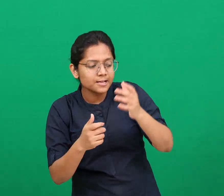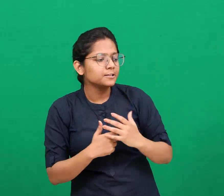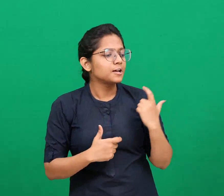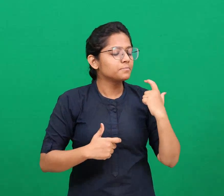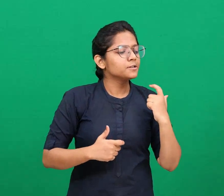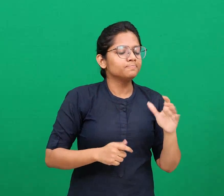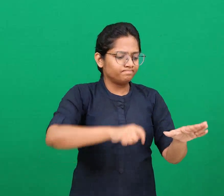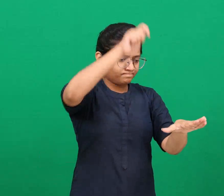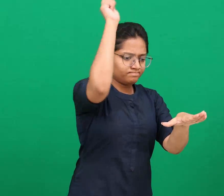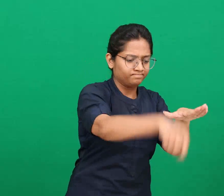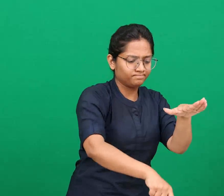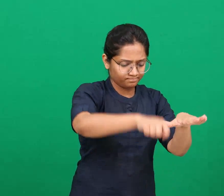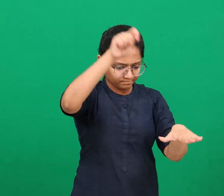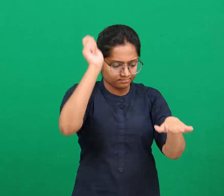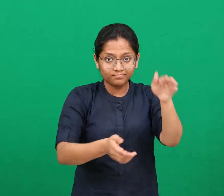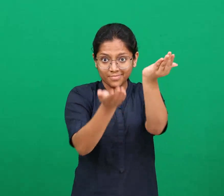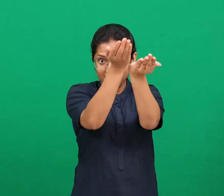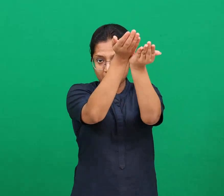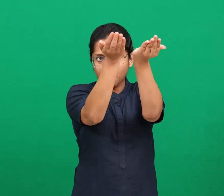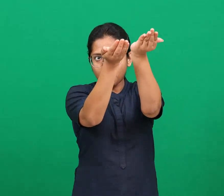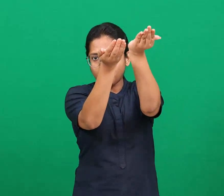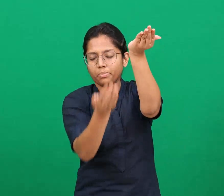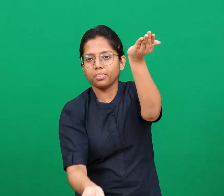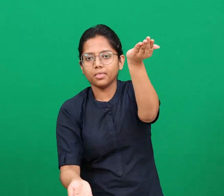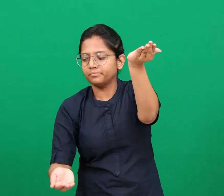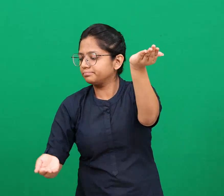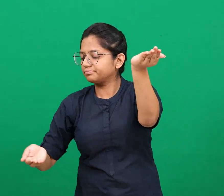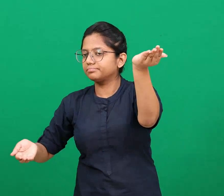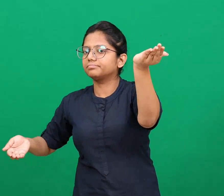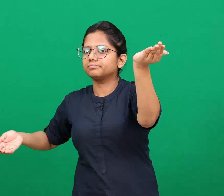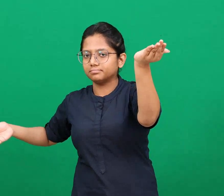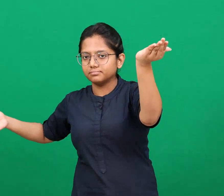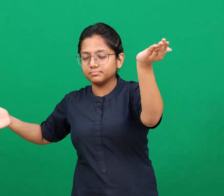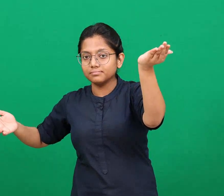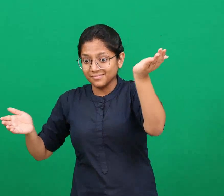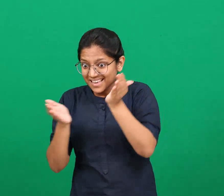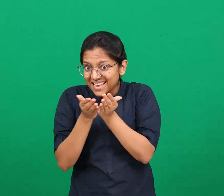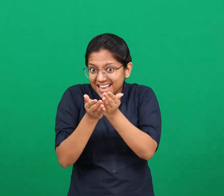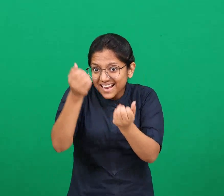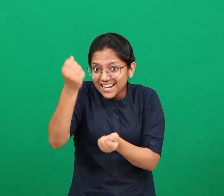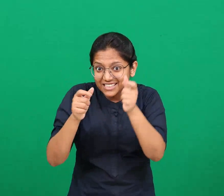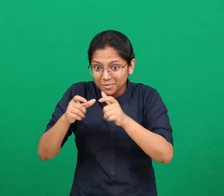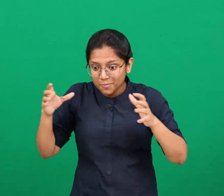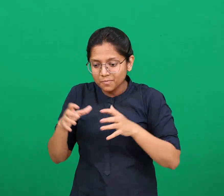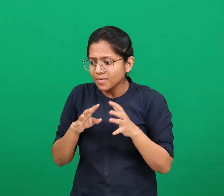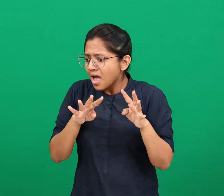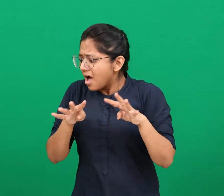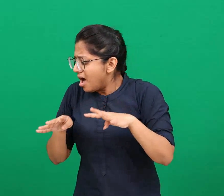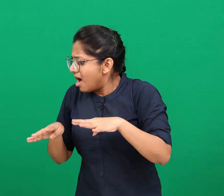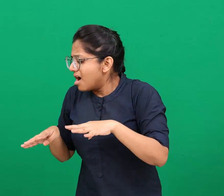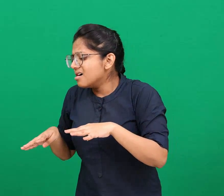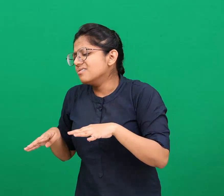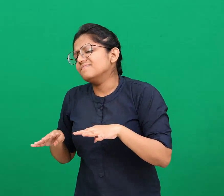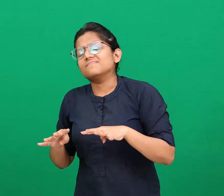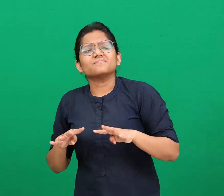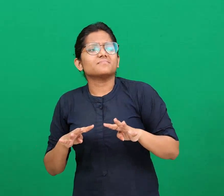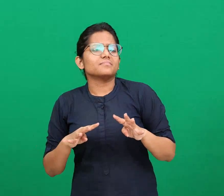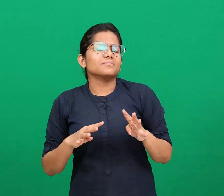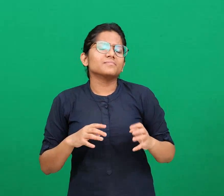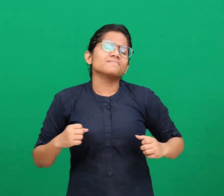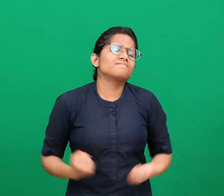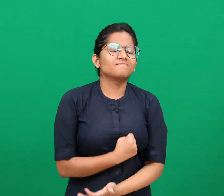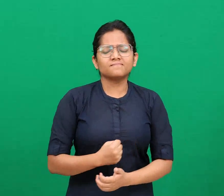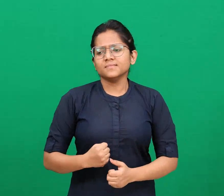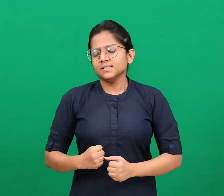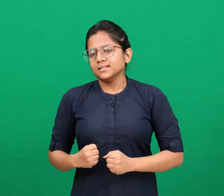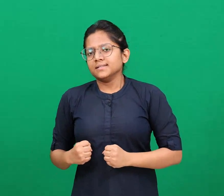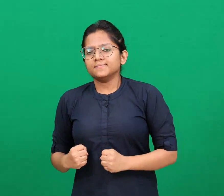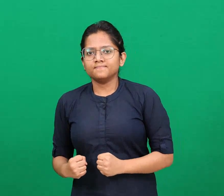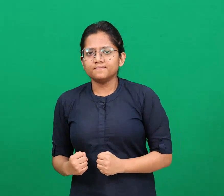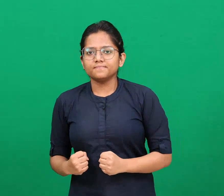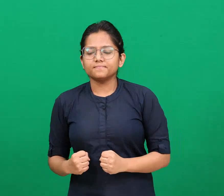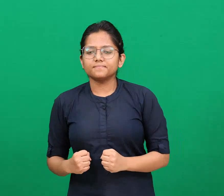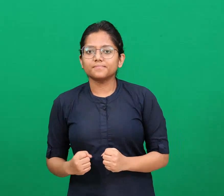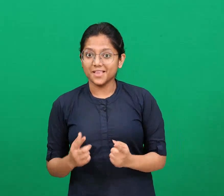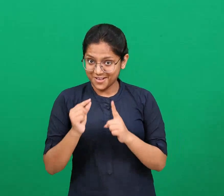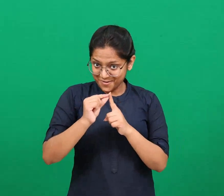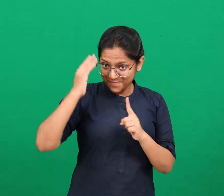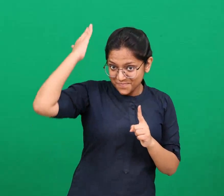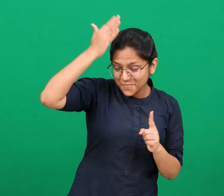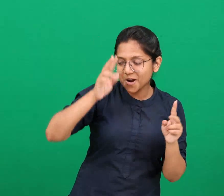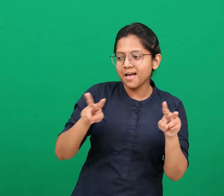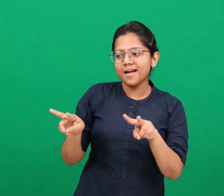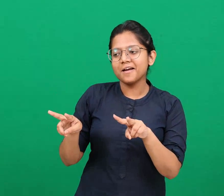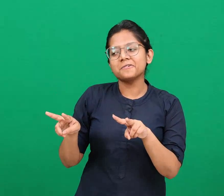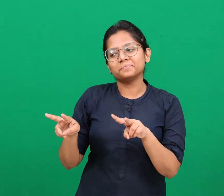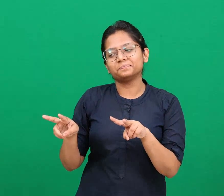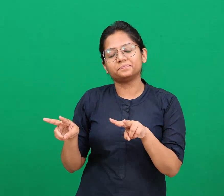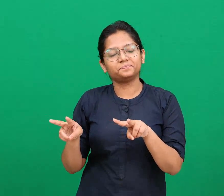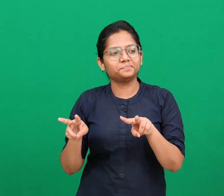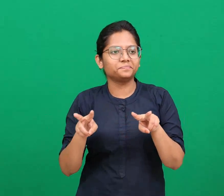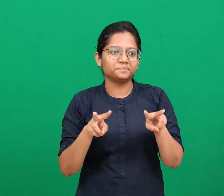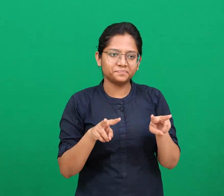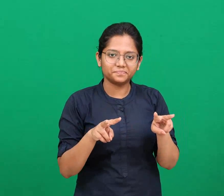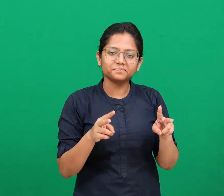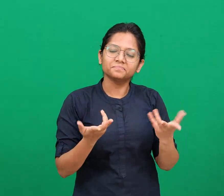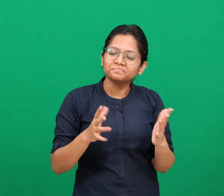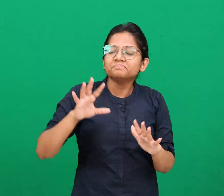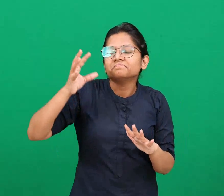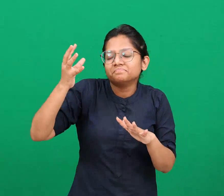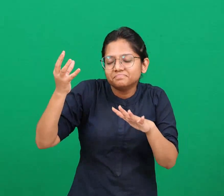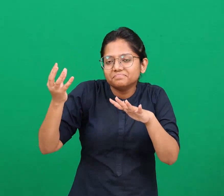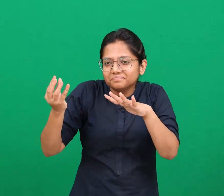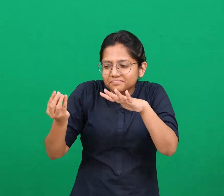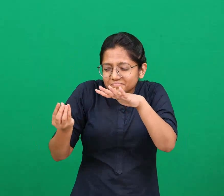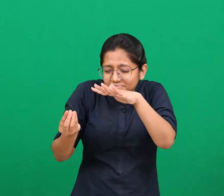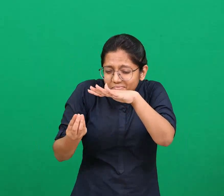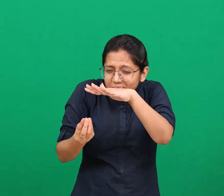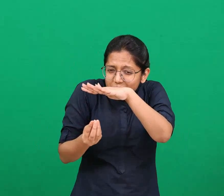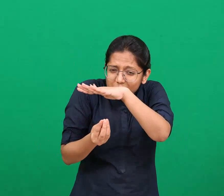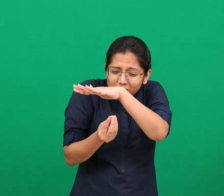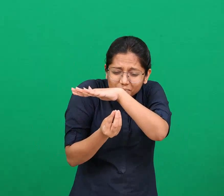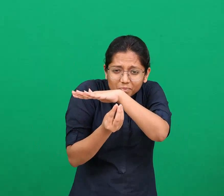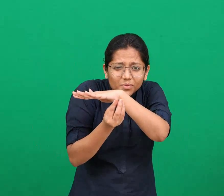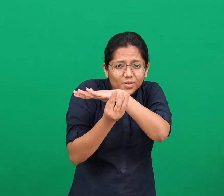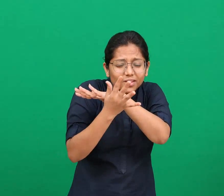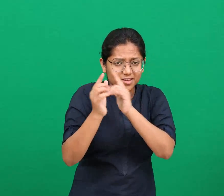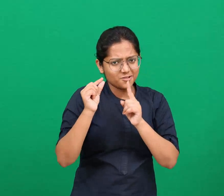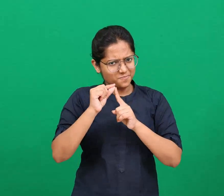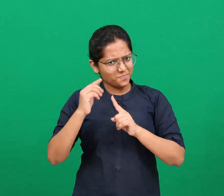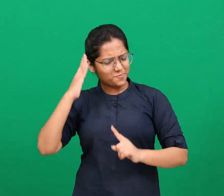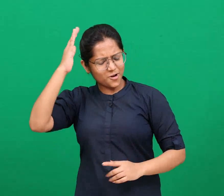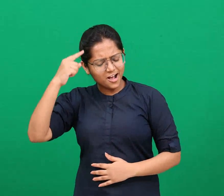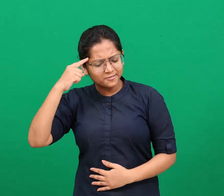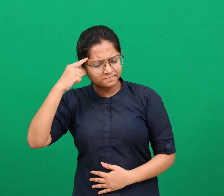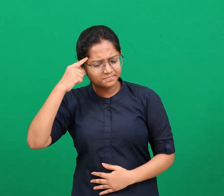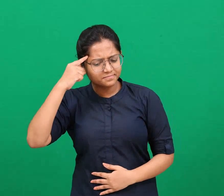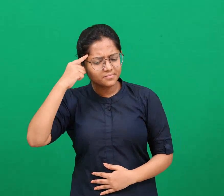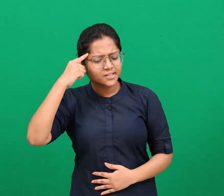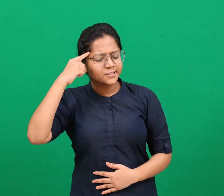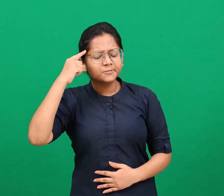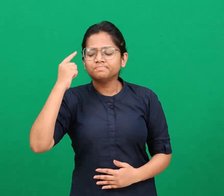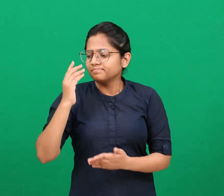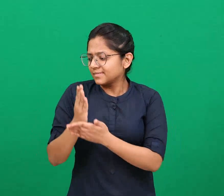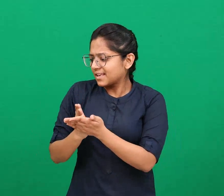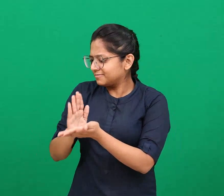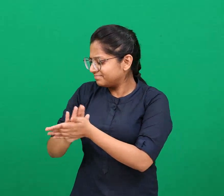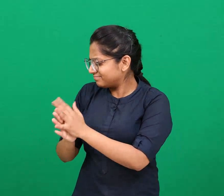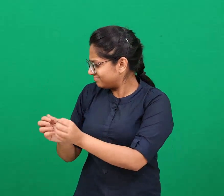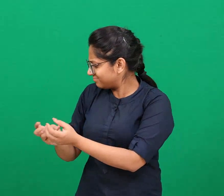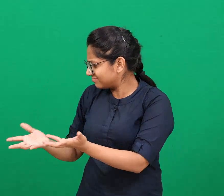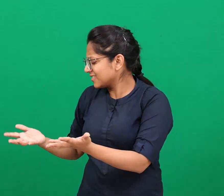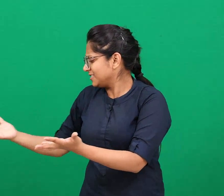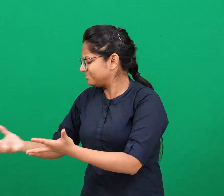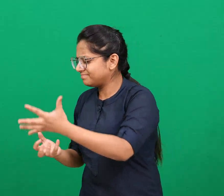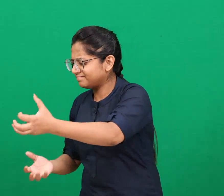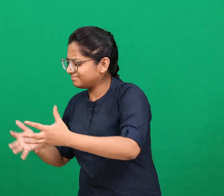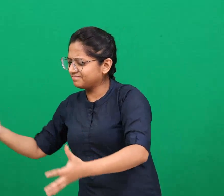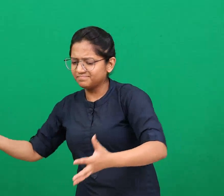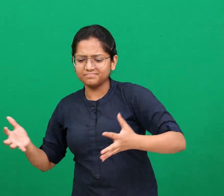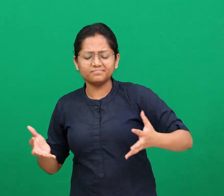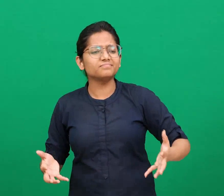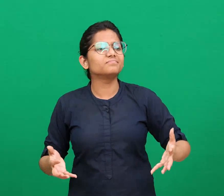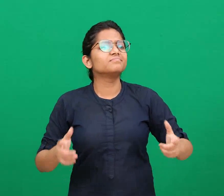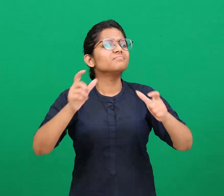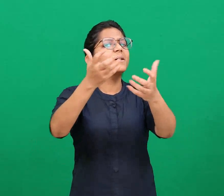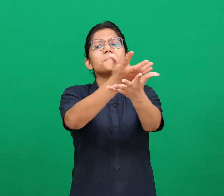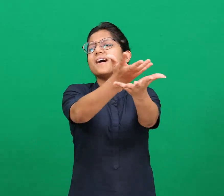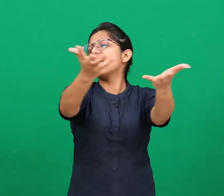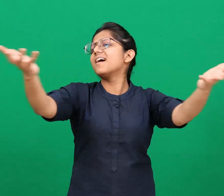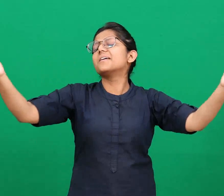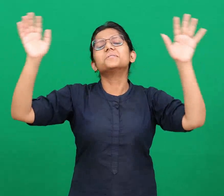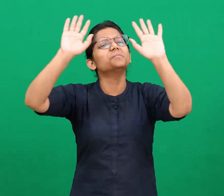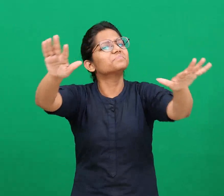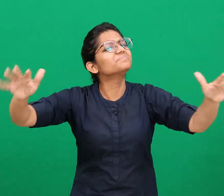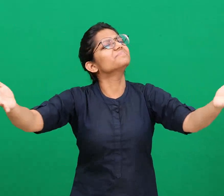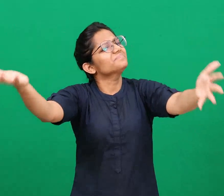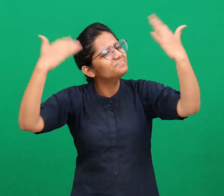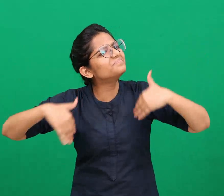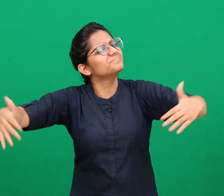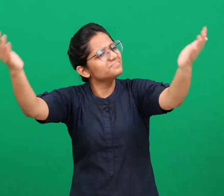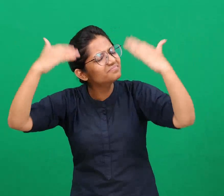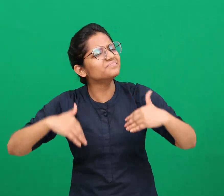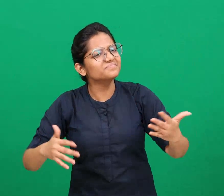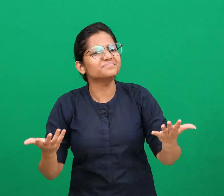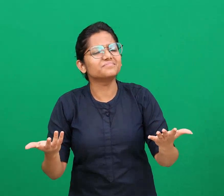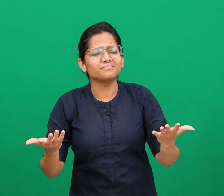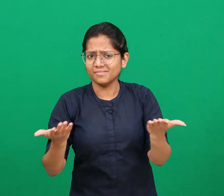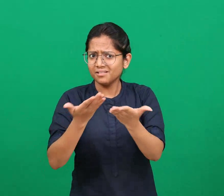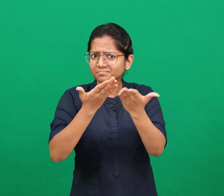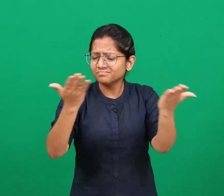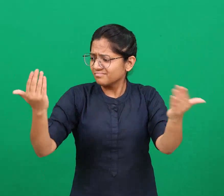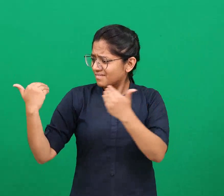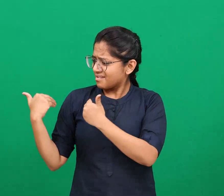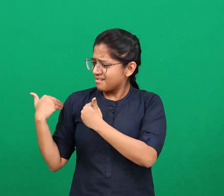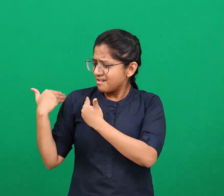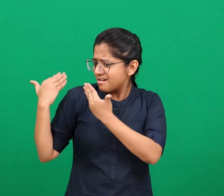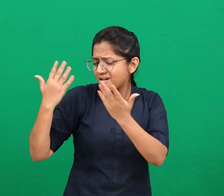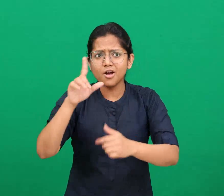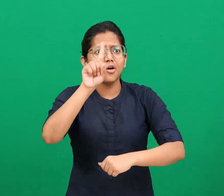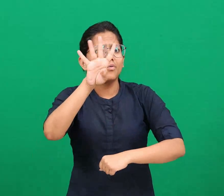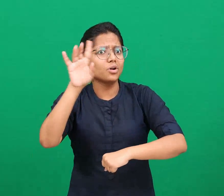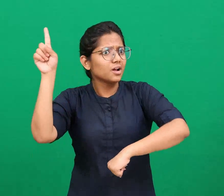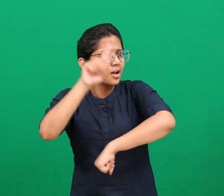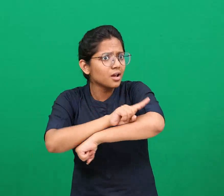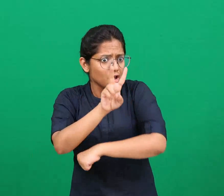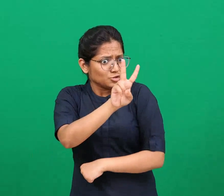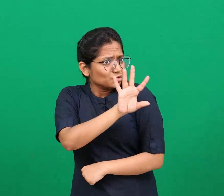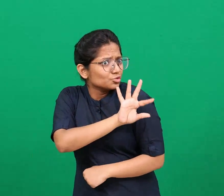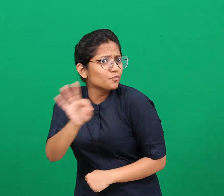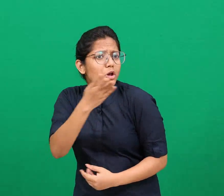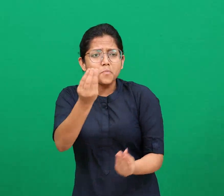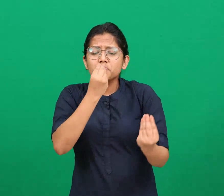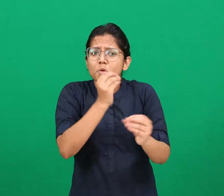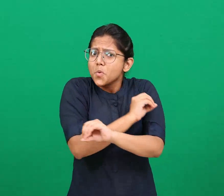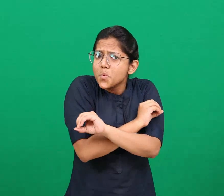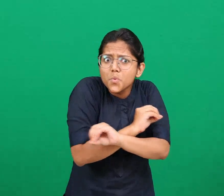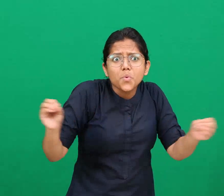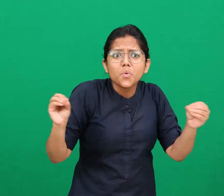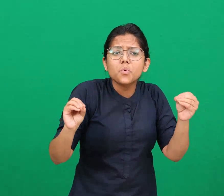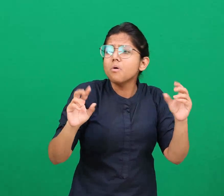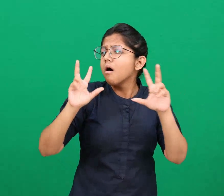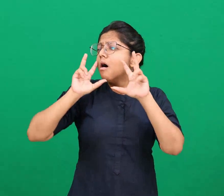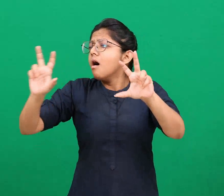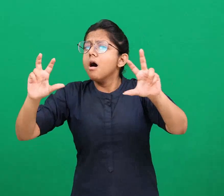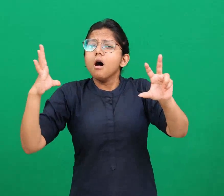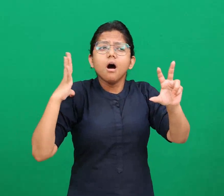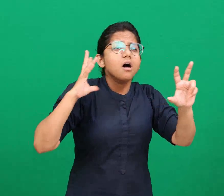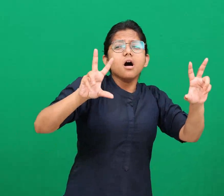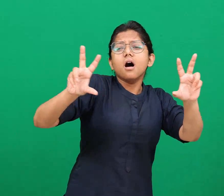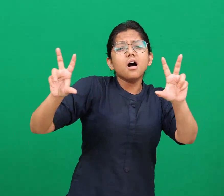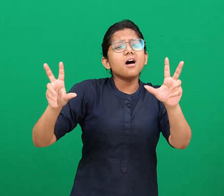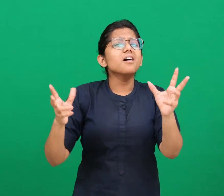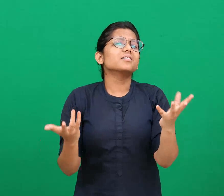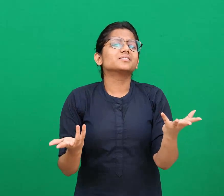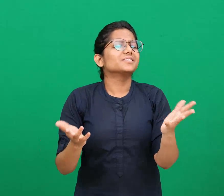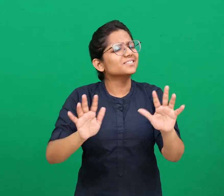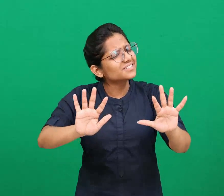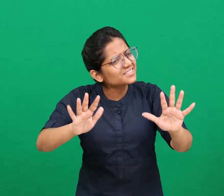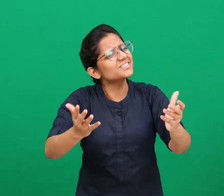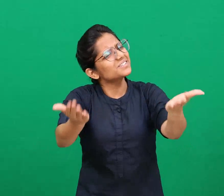Right up to daybreak, Paul kept urging them all to eat: "Today is your fourteenth day in constant suspense, without taking any food.